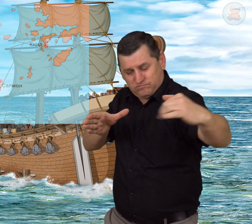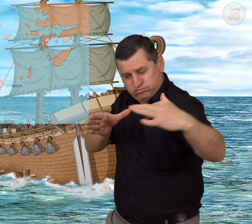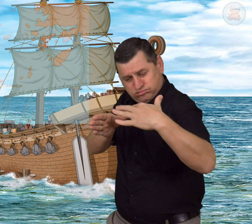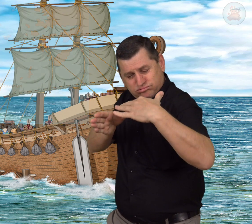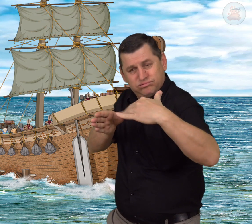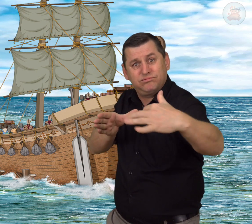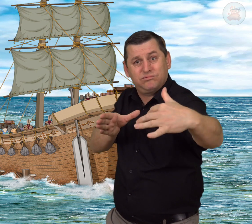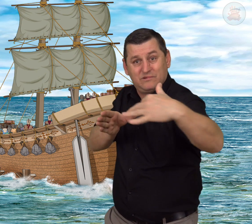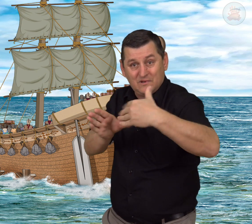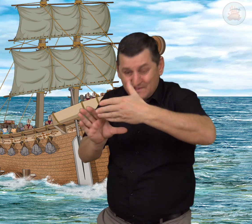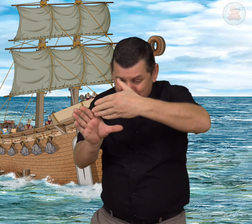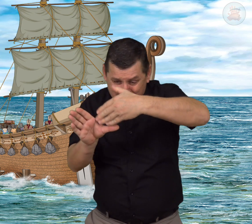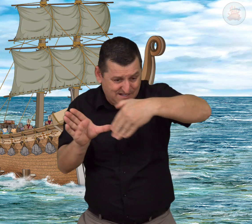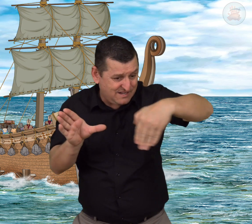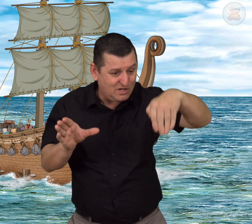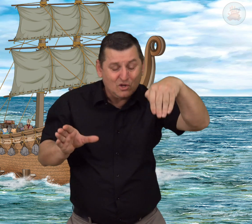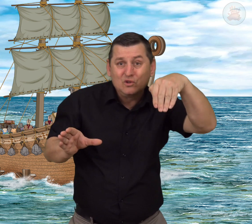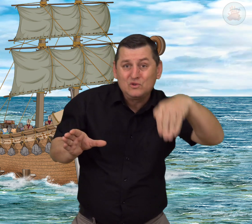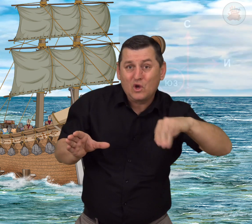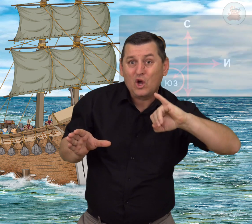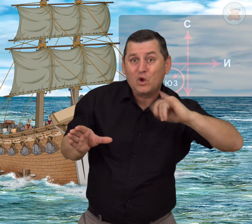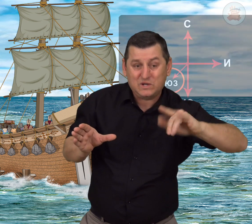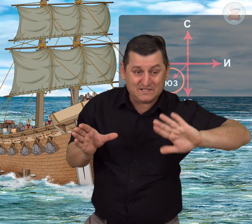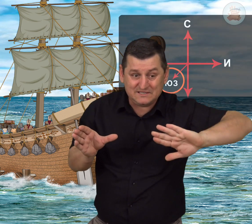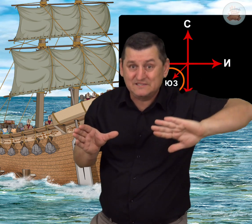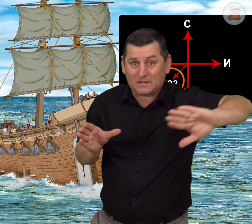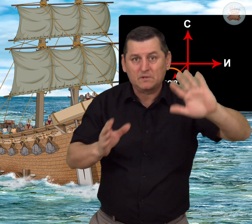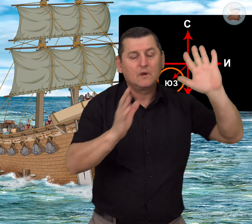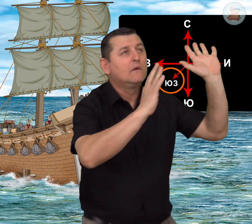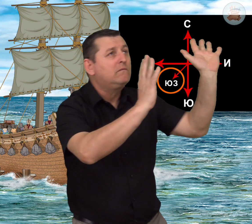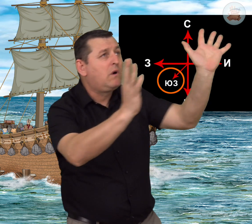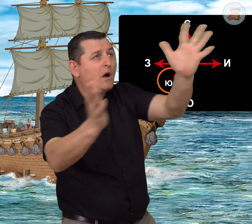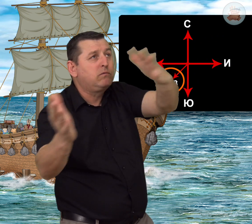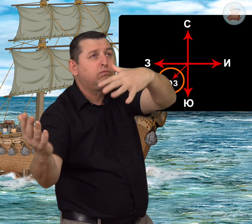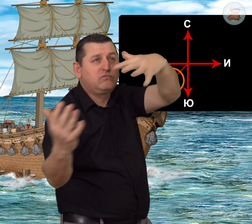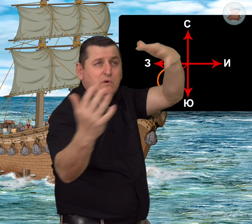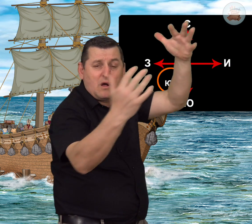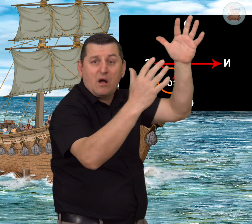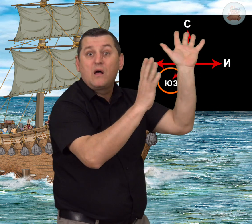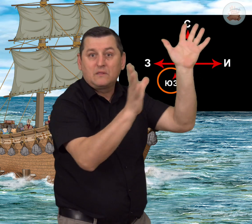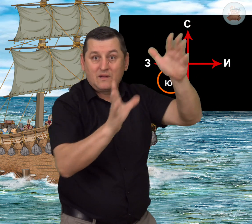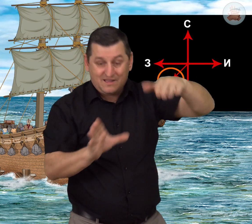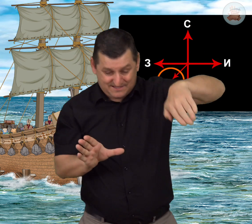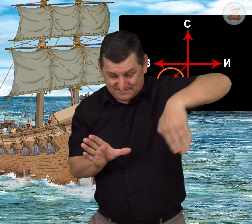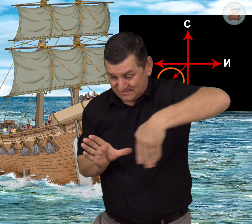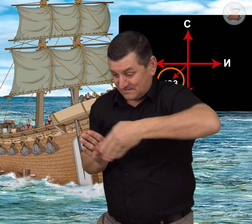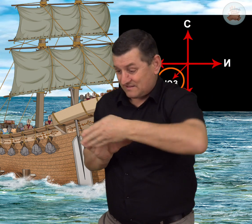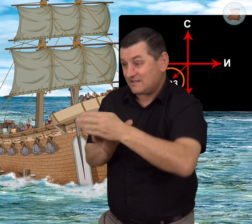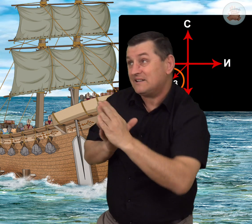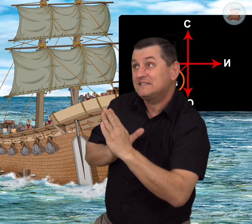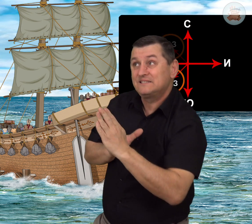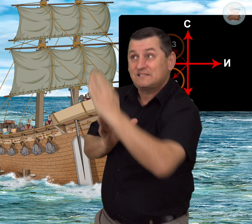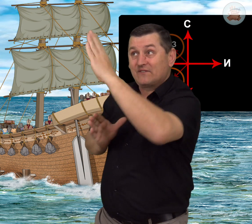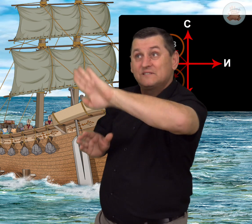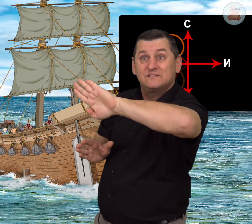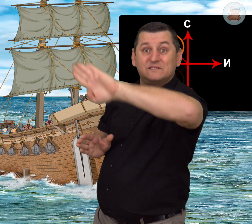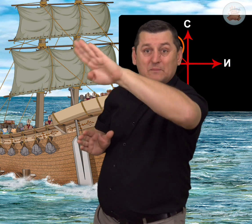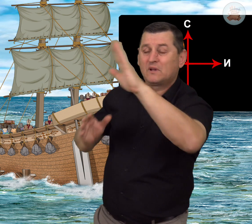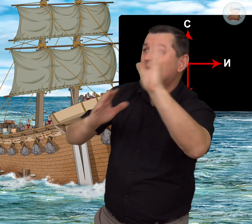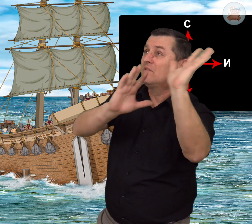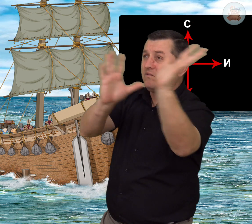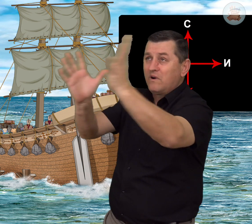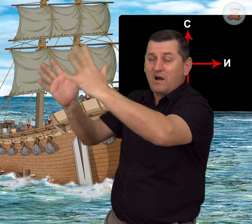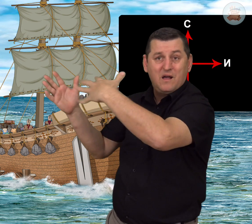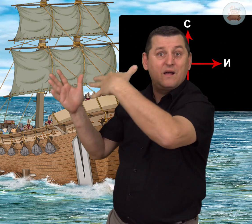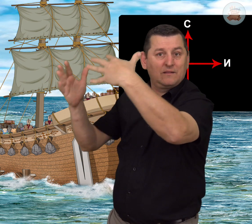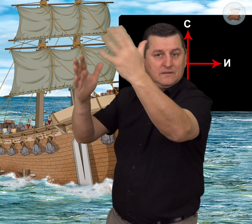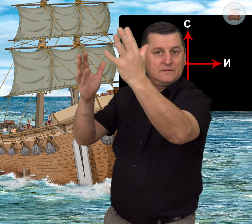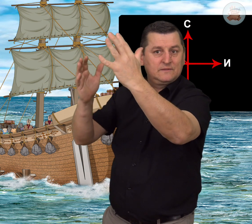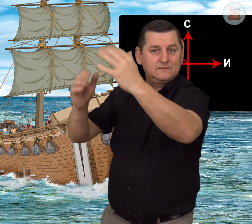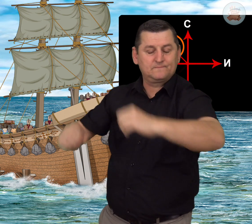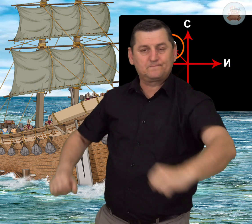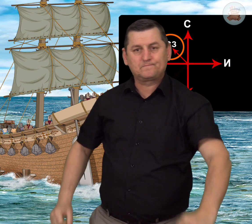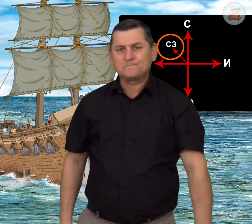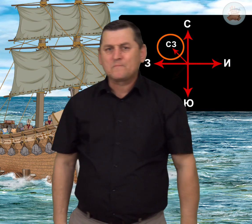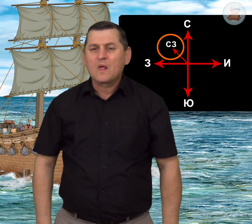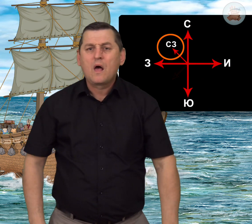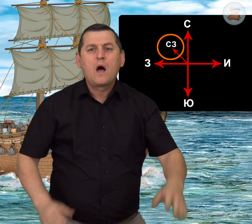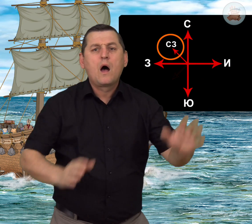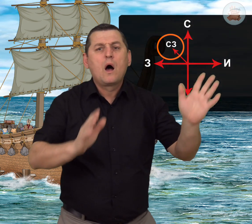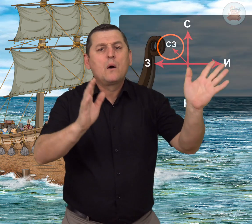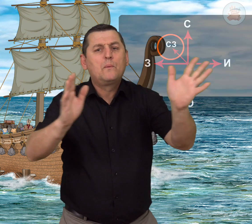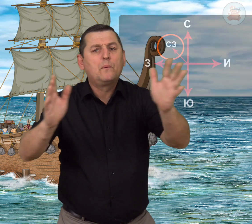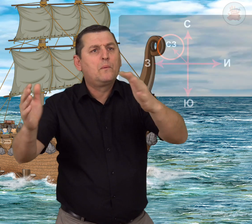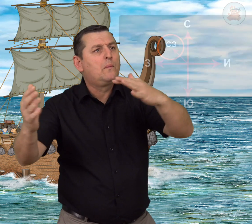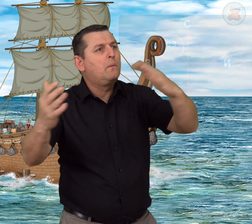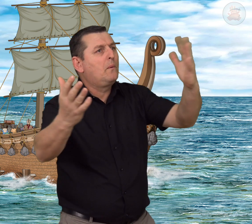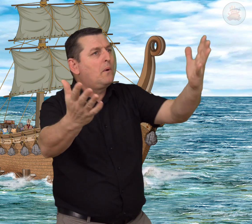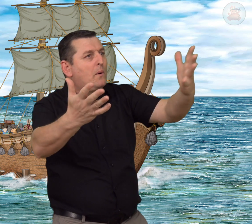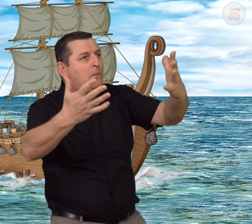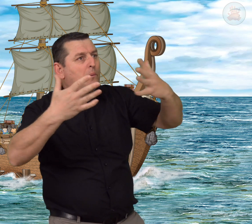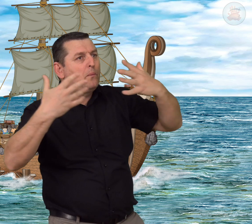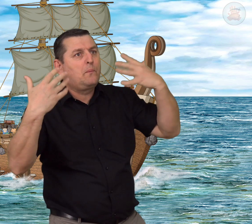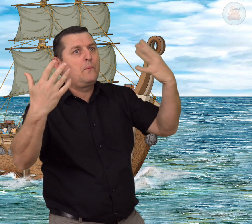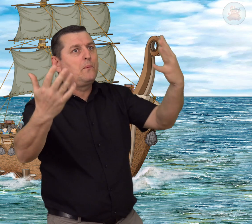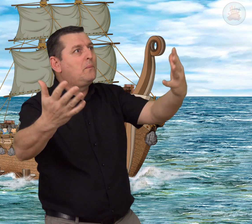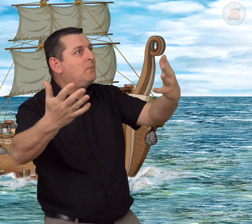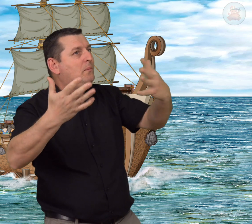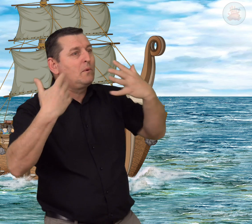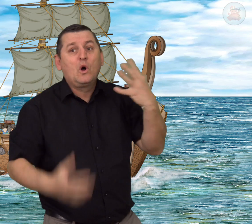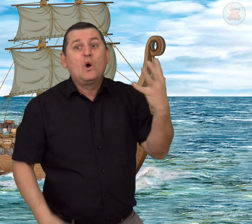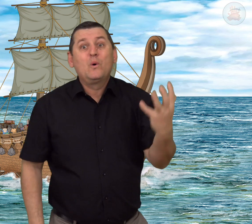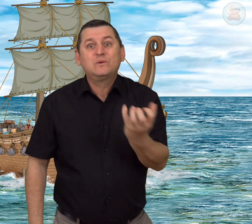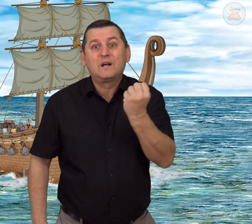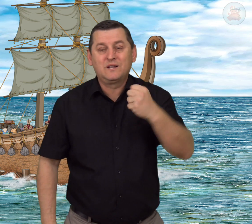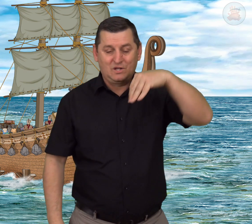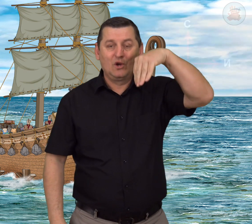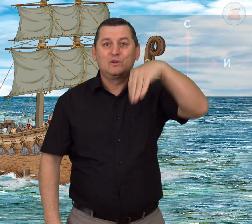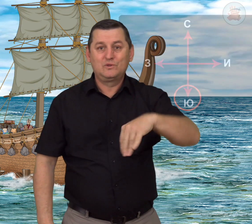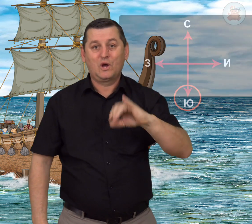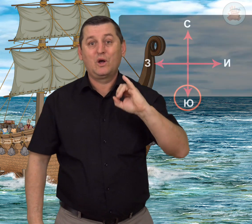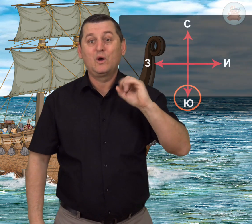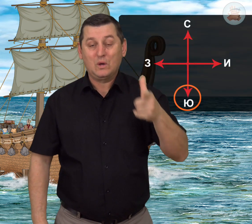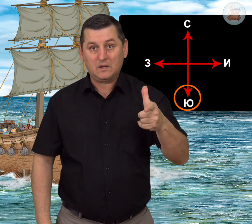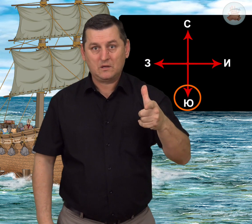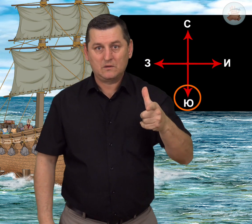Phoenix was a harbor in Crete facing both southwest and northwest.